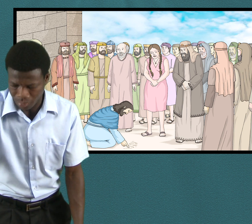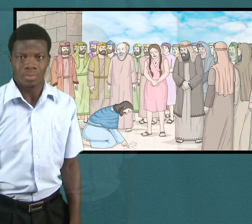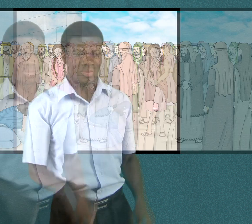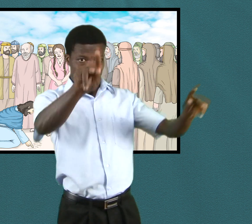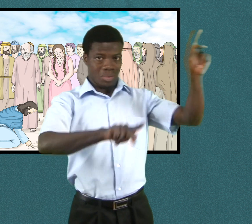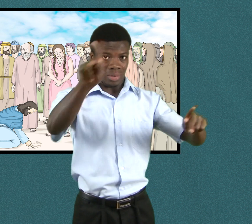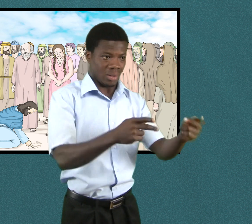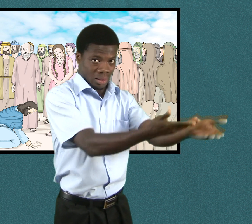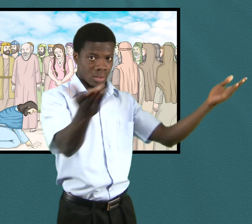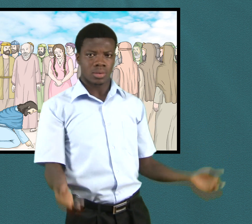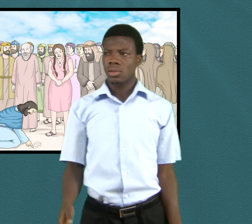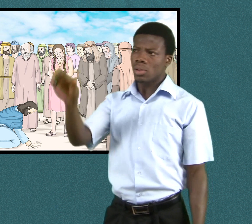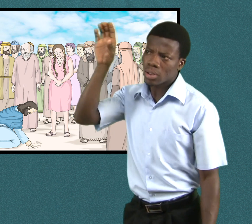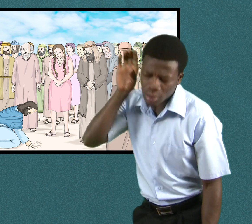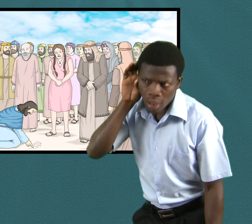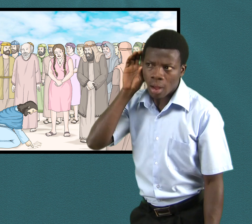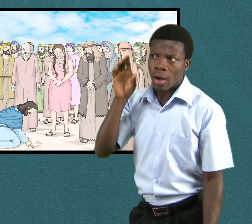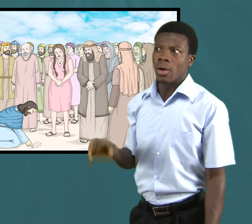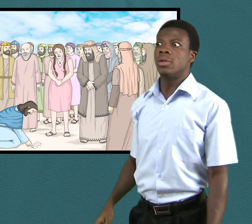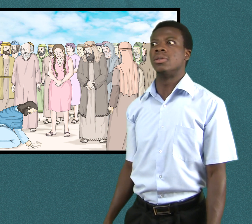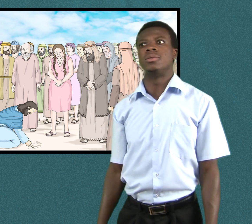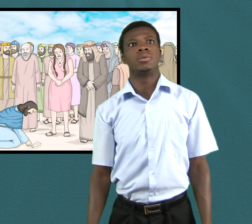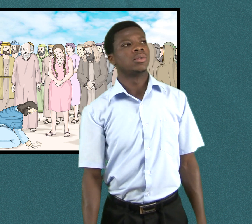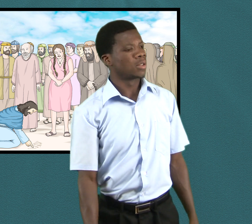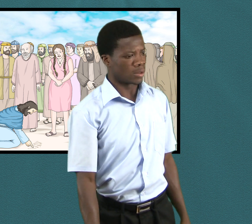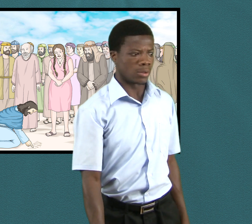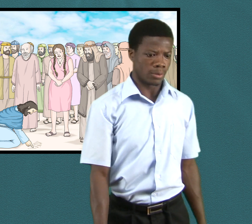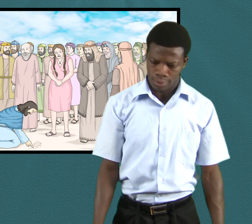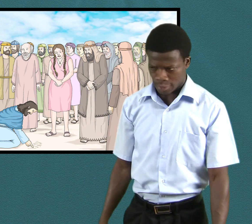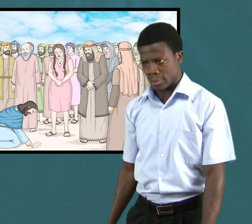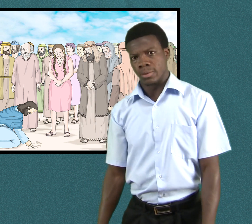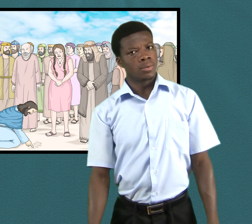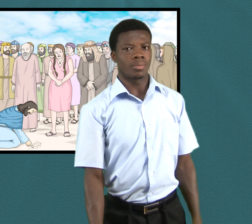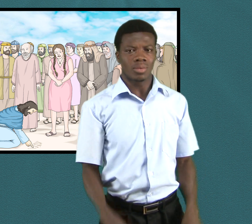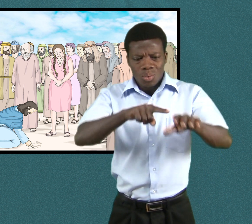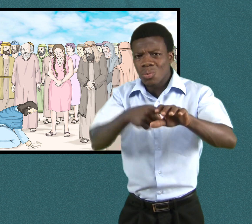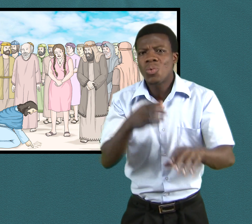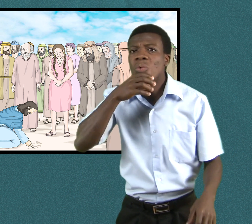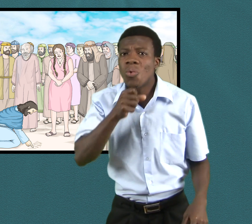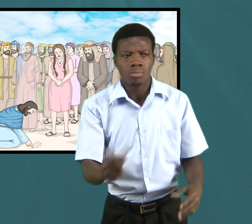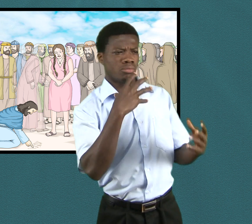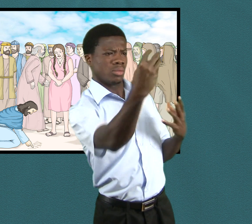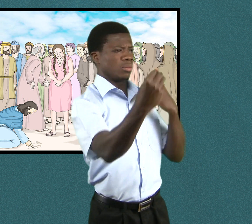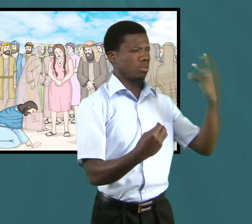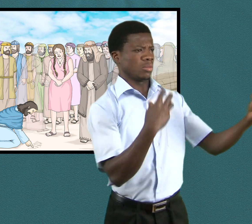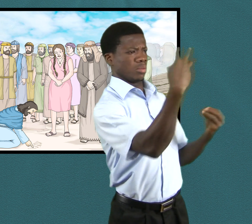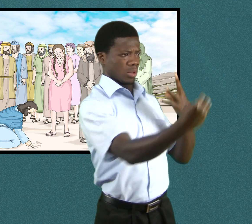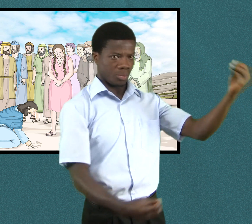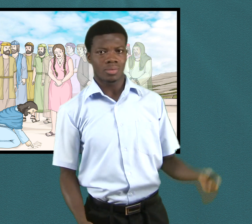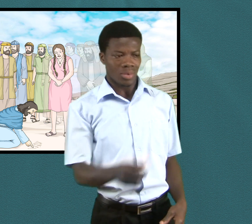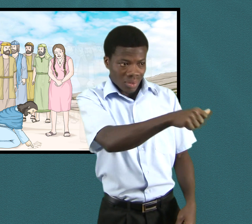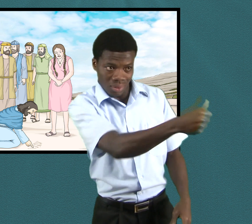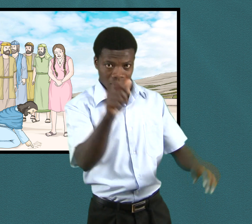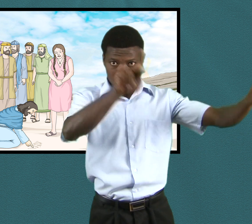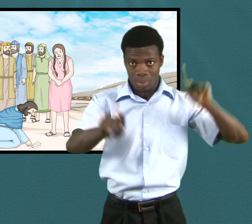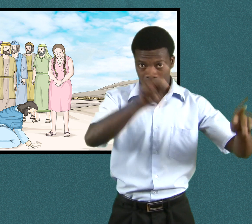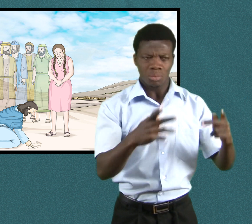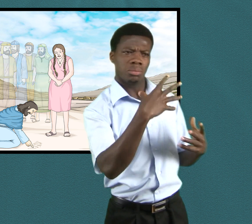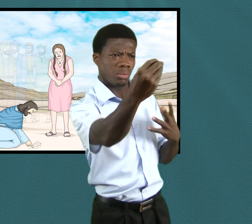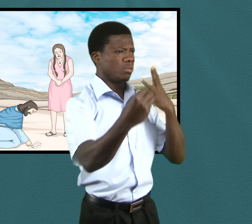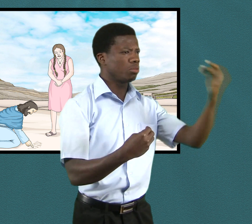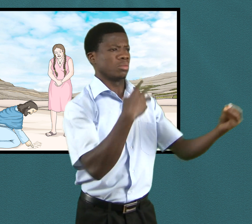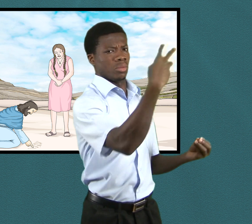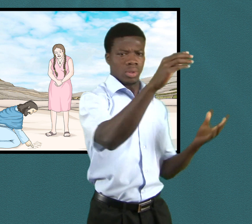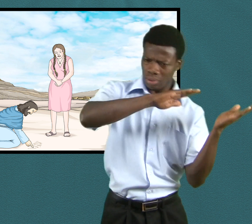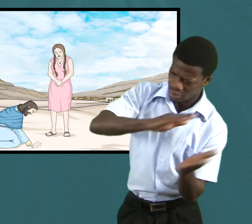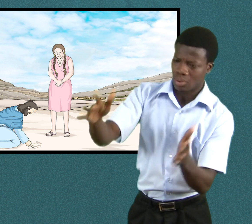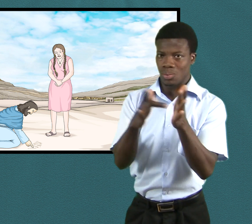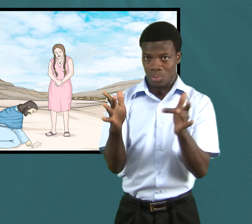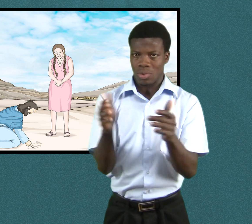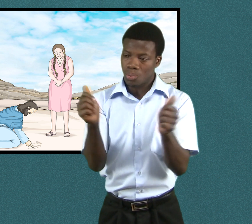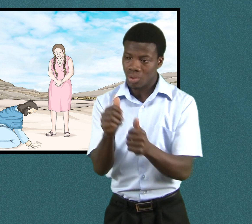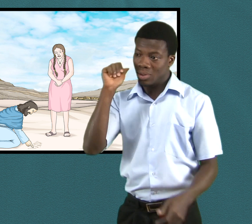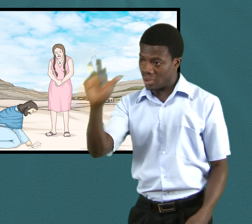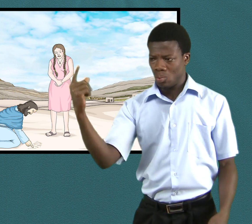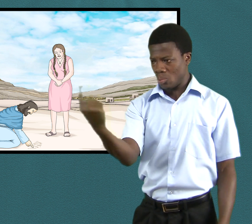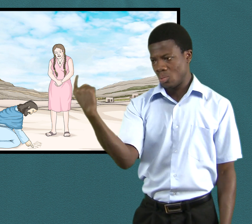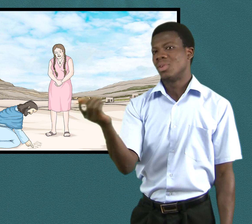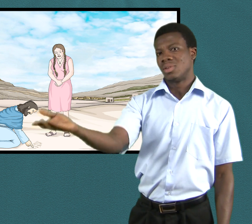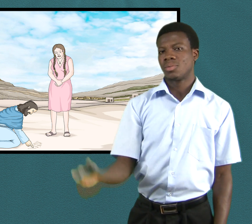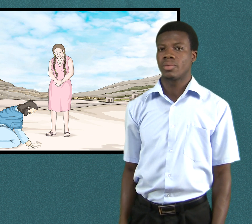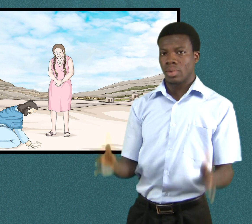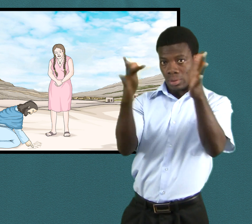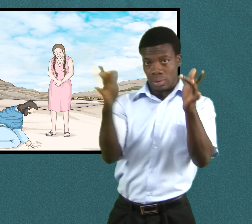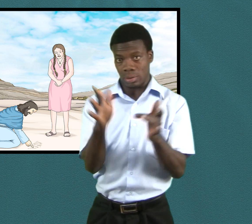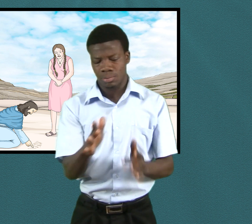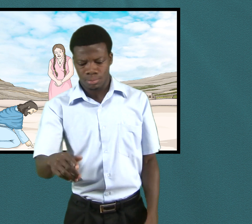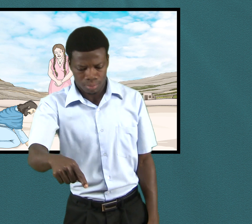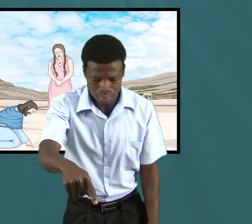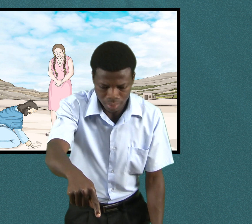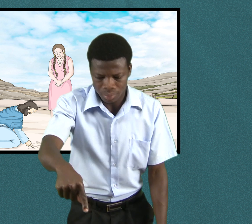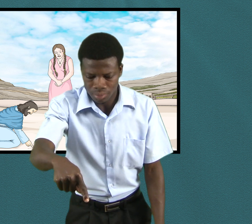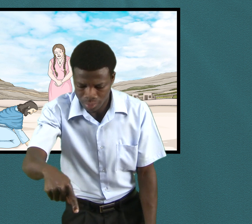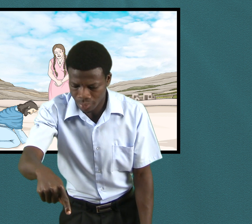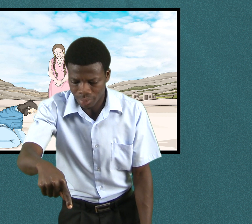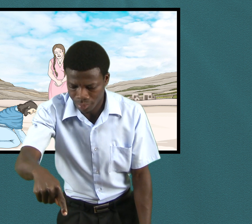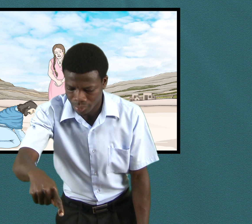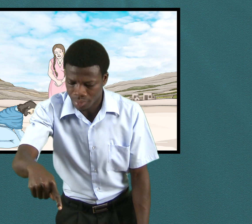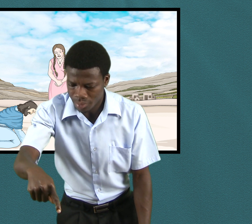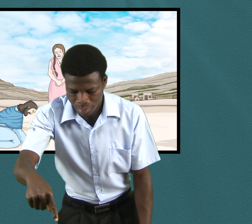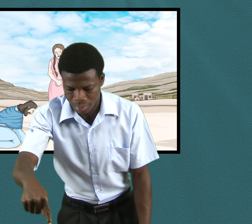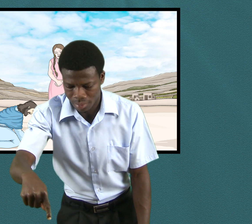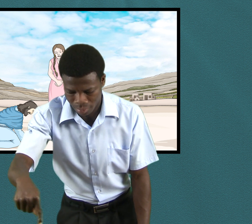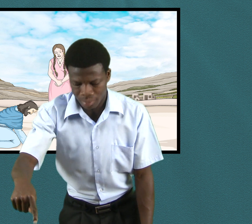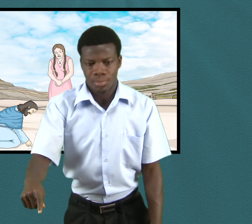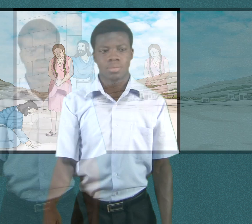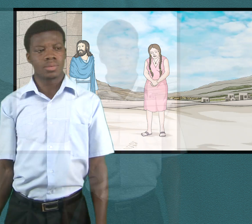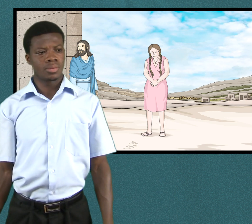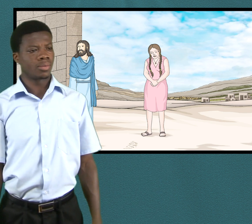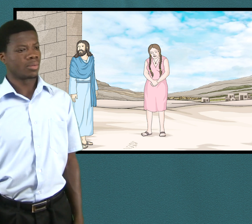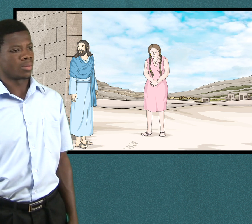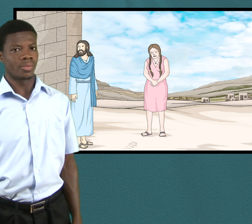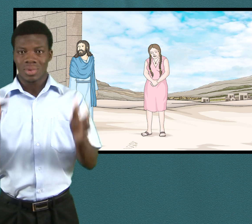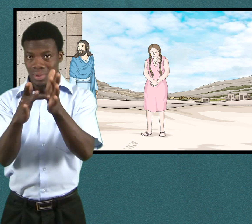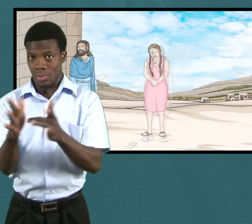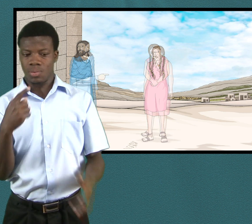When they heard this, they began to go away one by one, beginning with the older ones, until only Jesus was left, with the woman standing there.